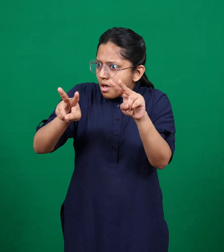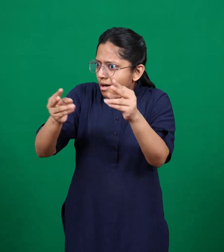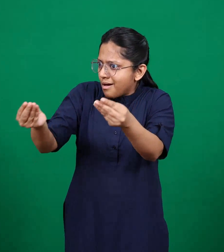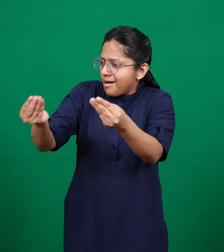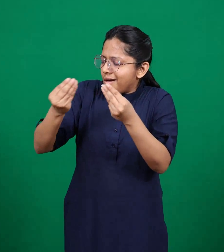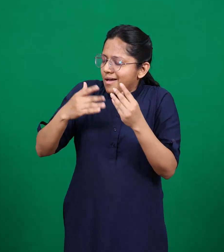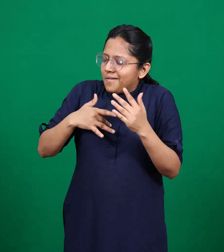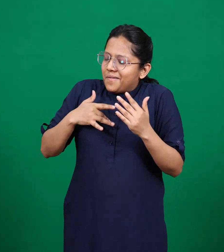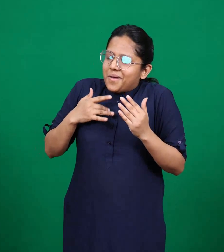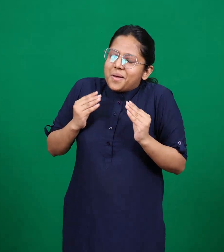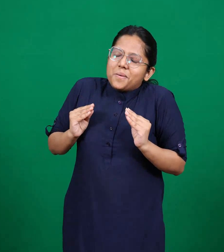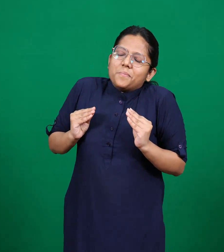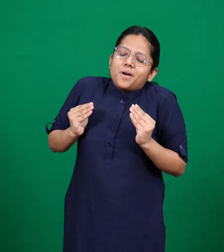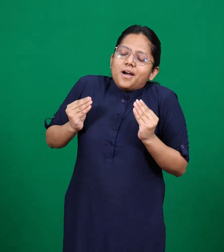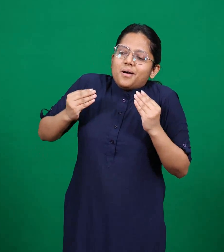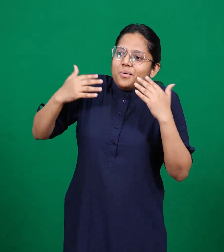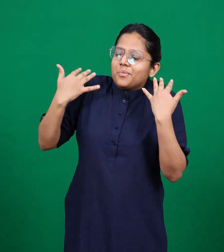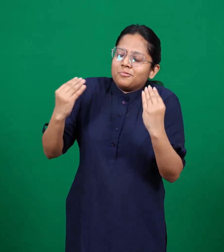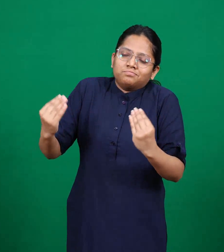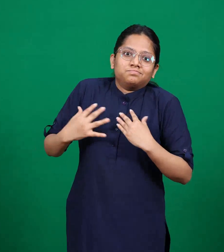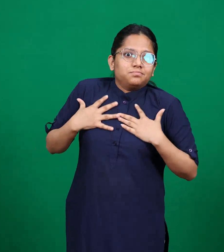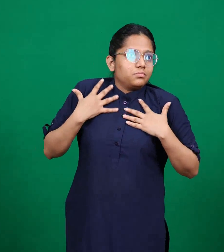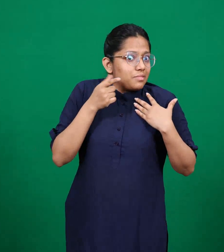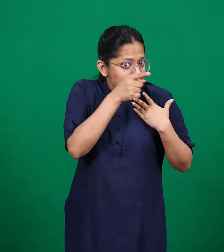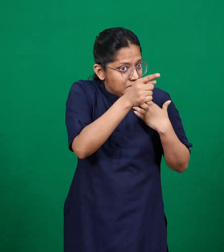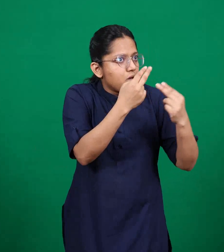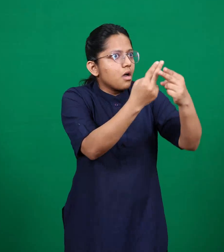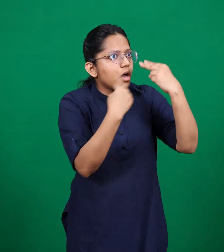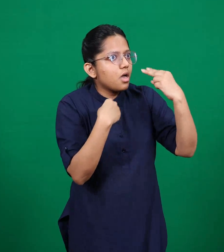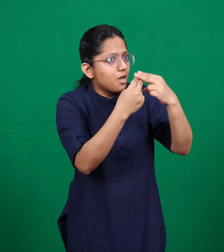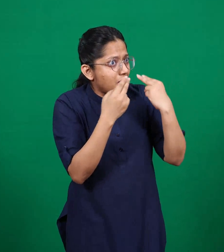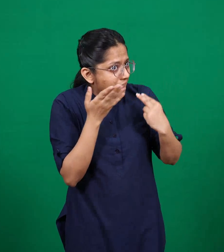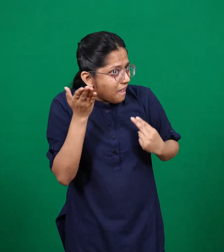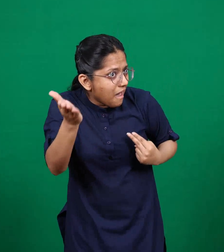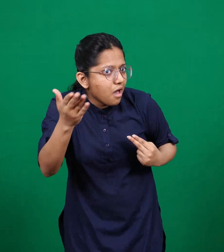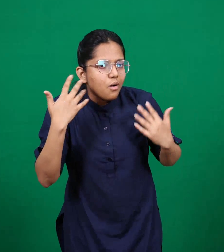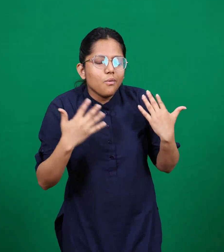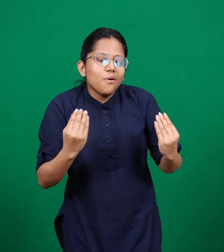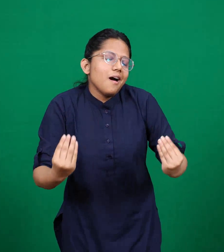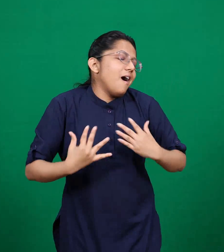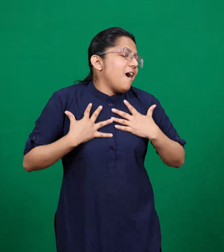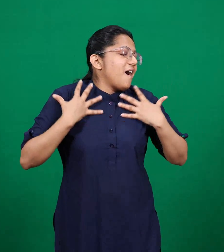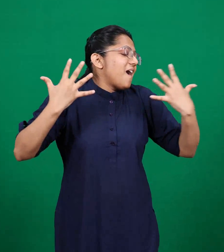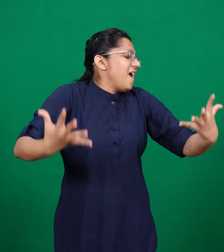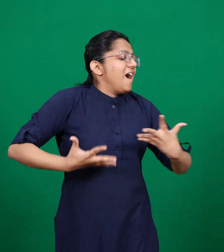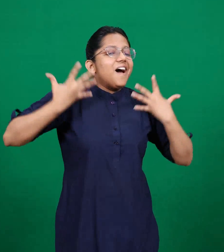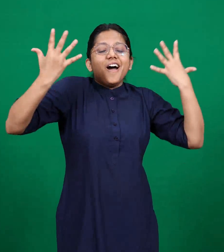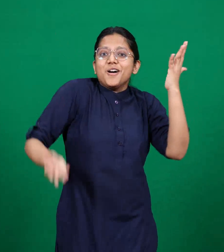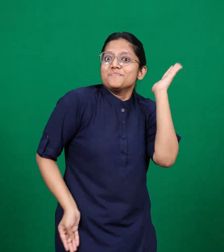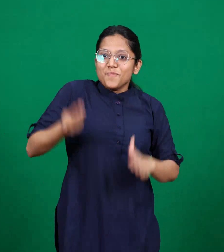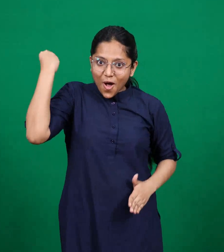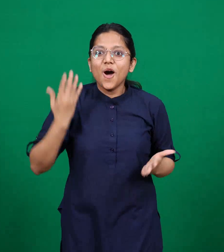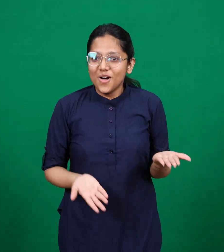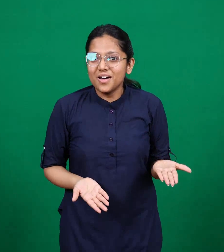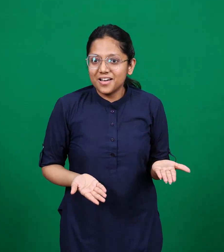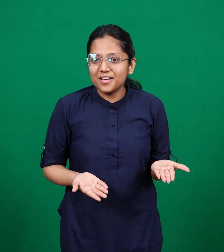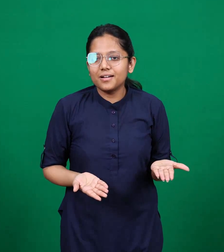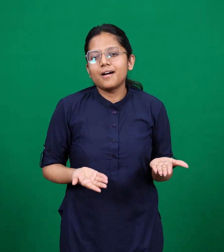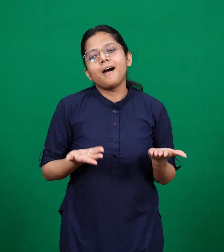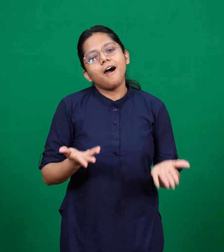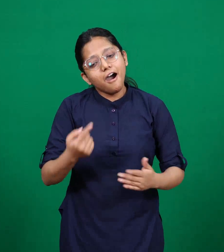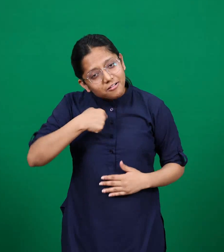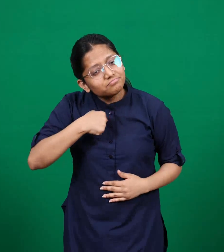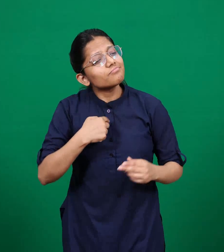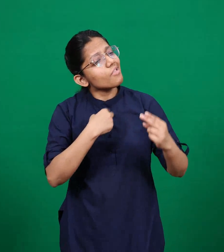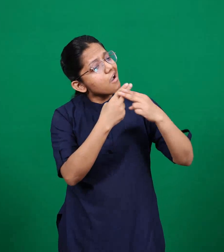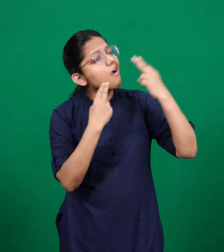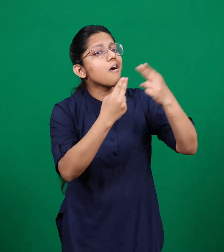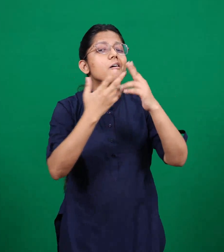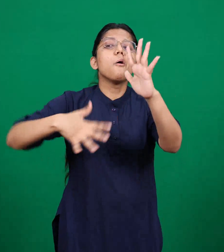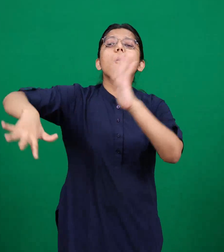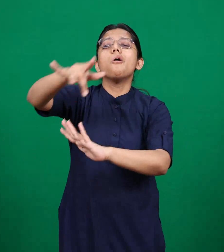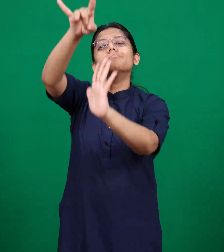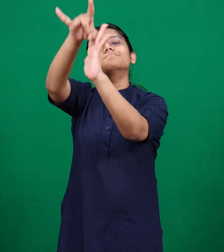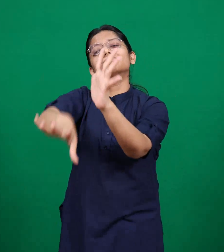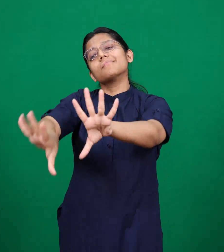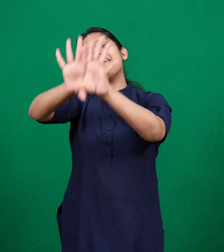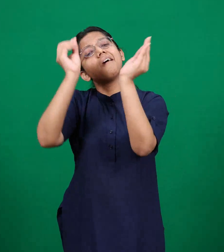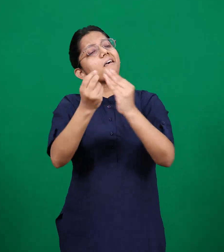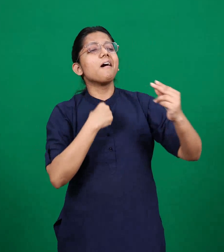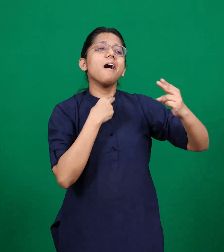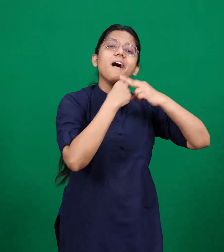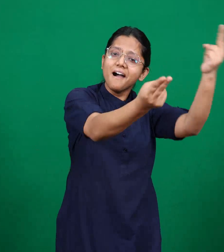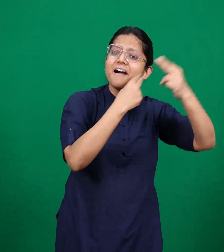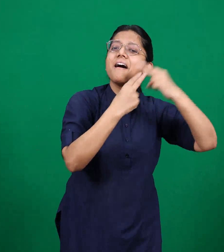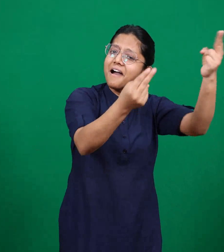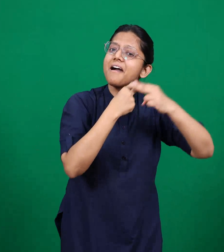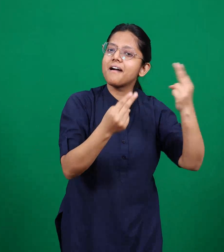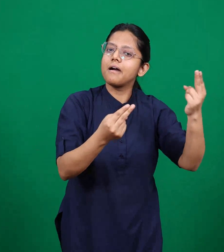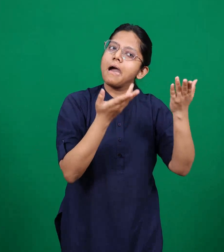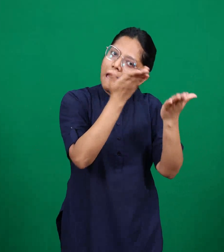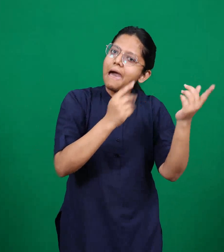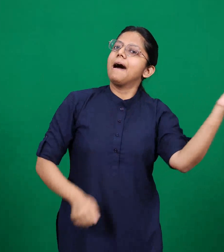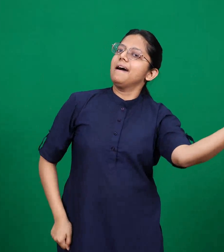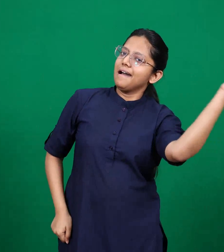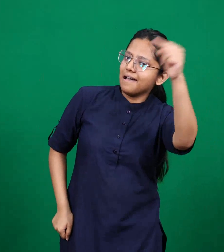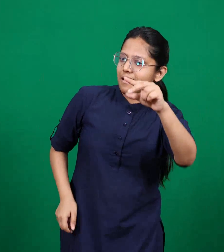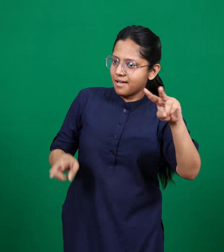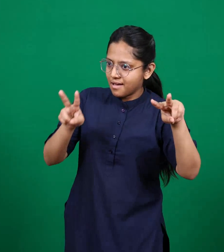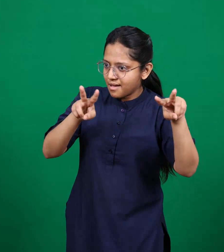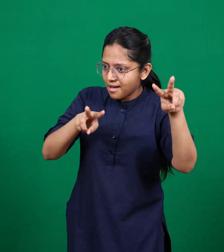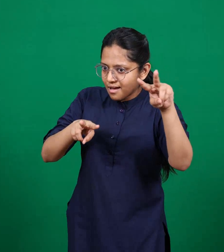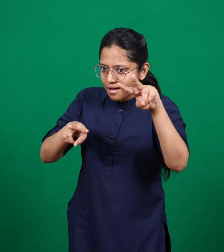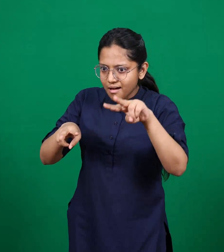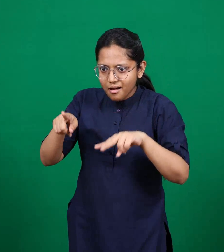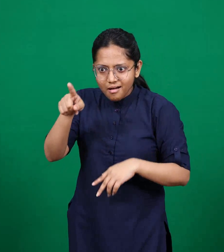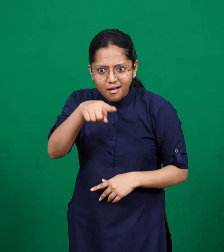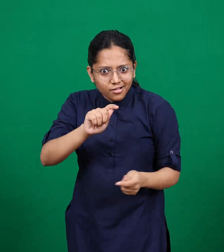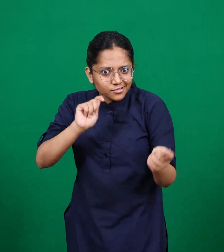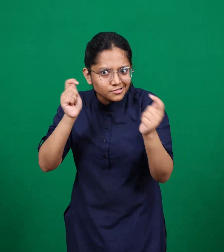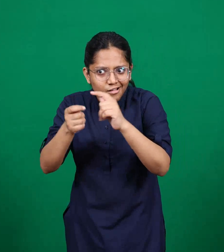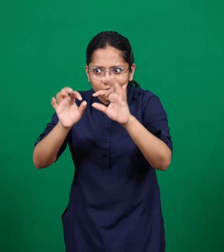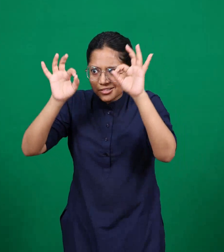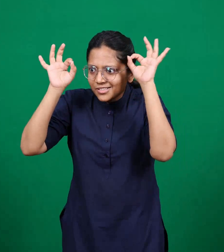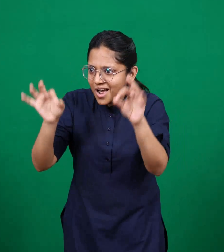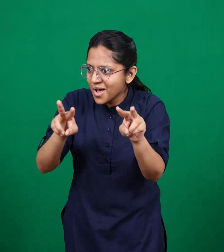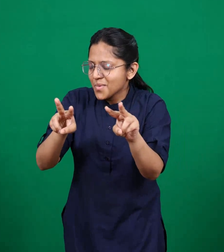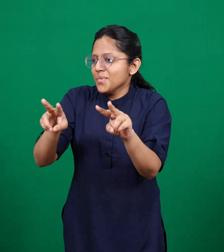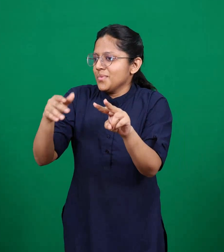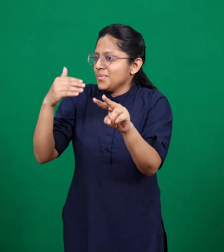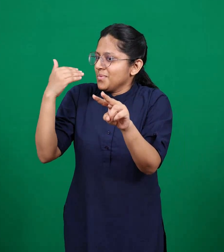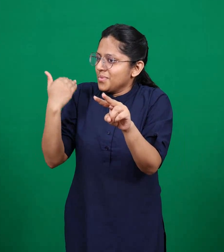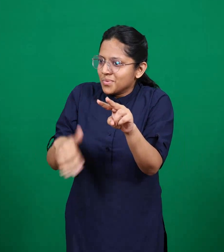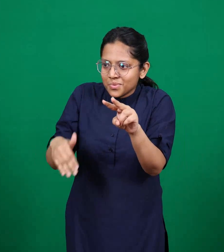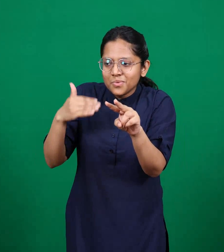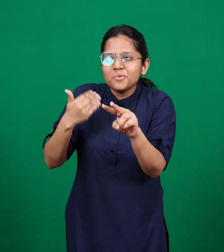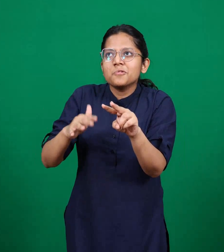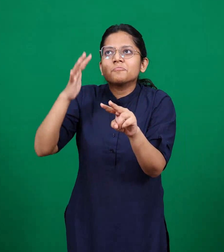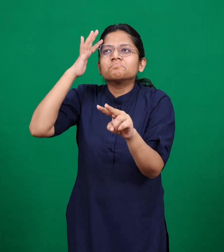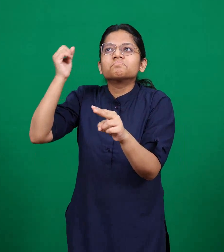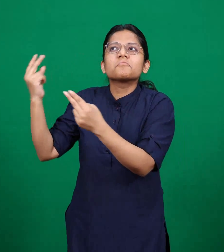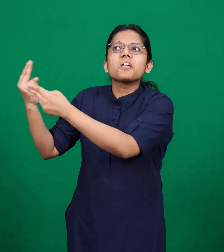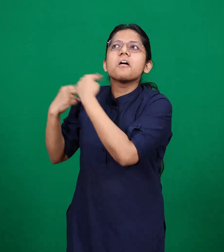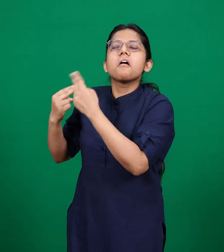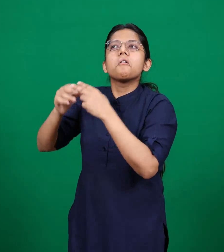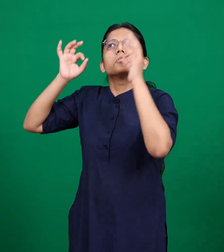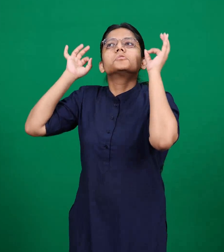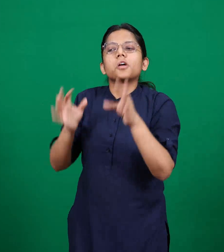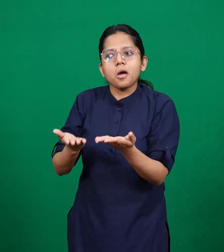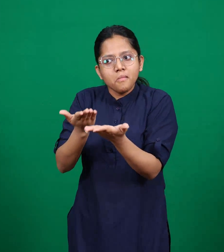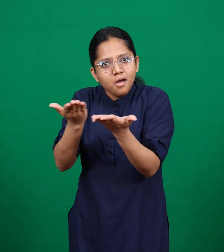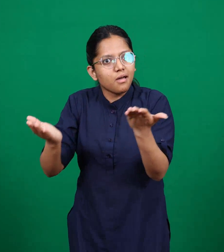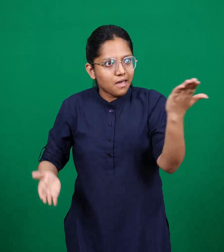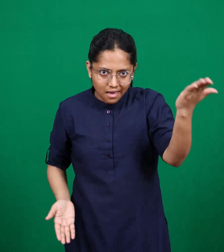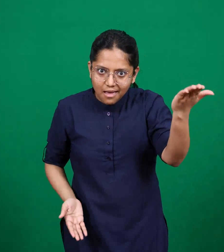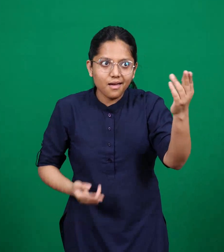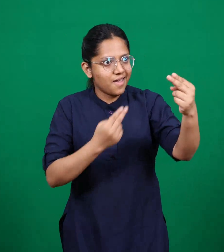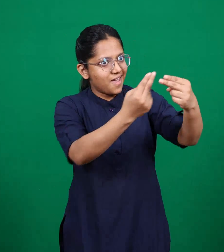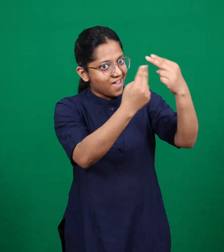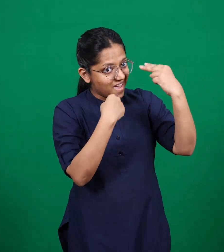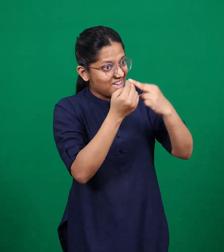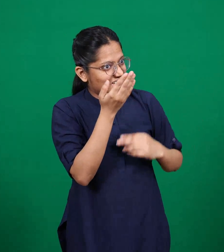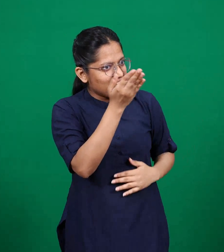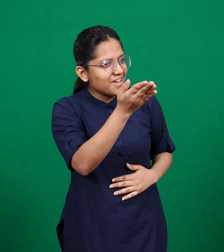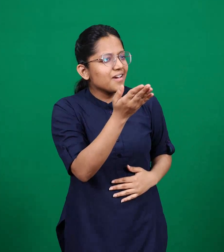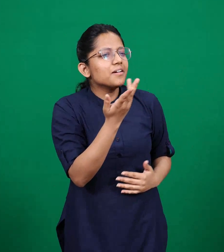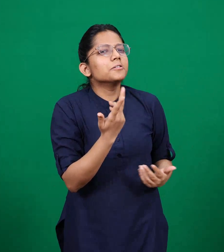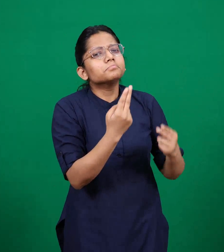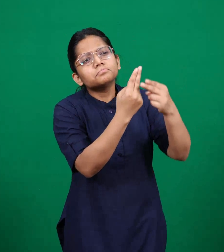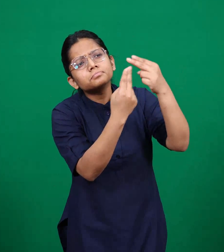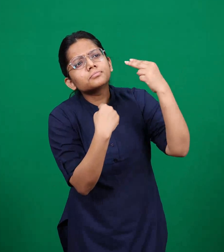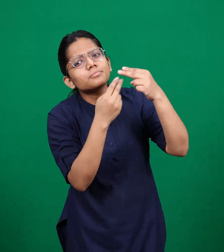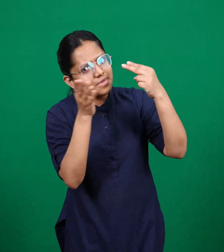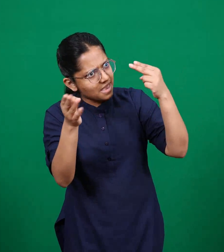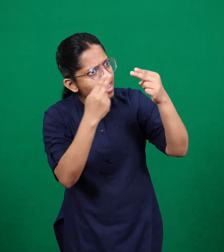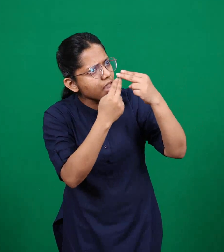For his spirit has been refreshed by all of you. Indeed, I was not embarrassed by anything I had boasted to him about you.